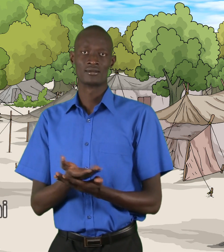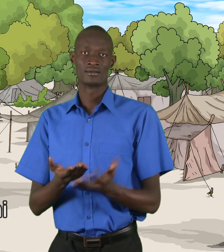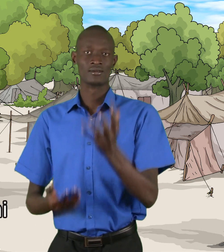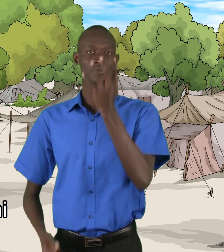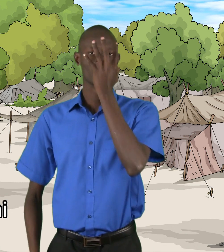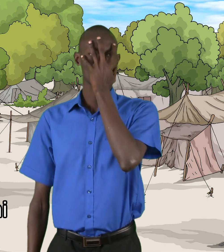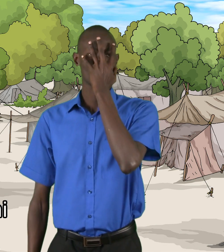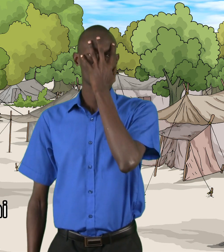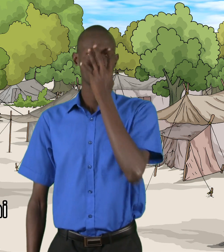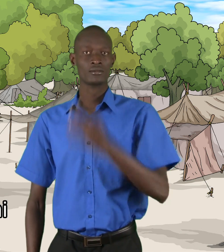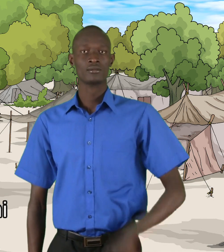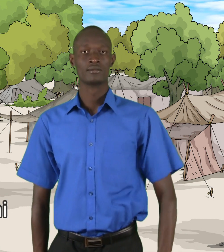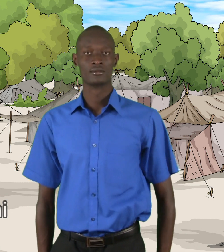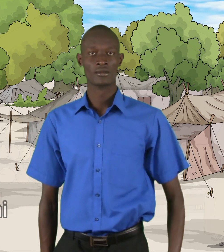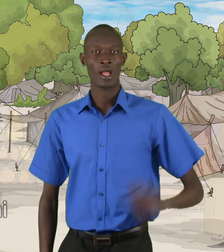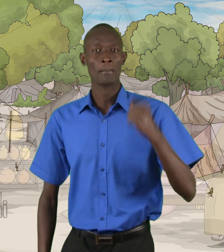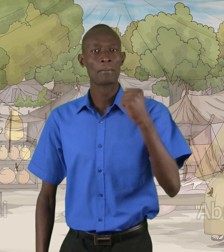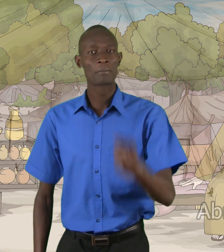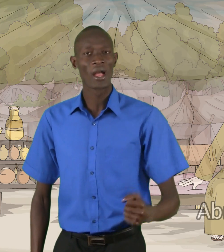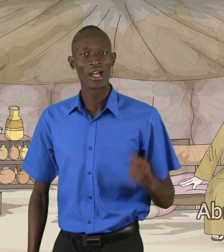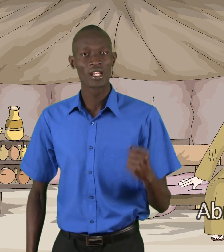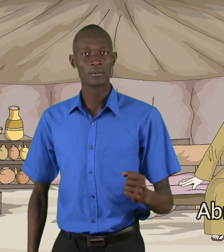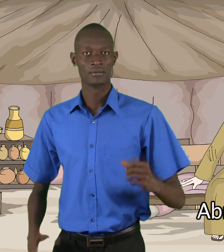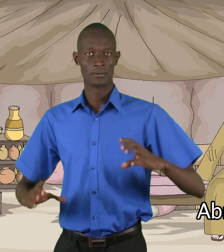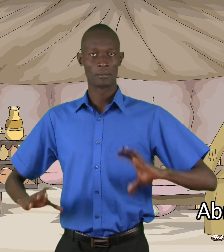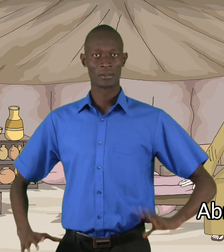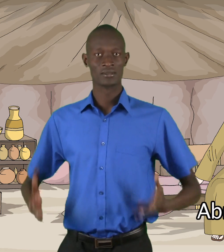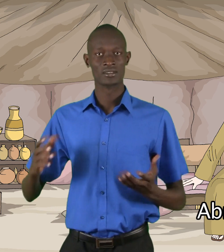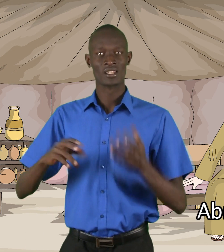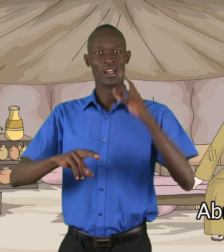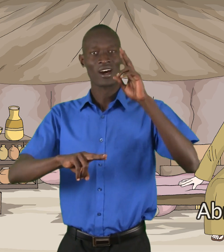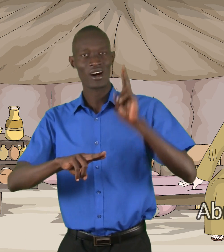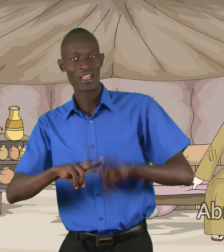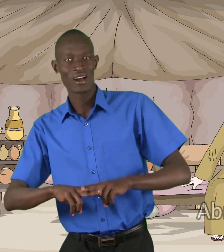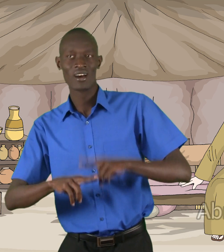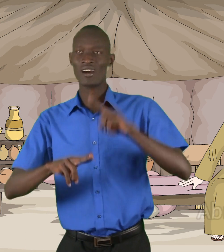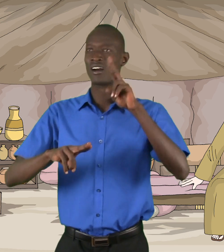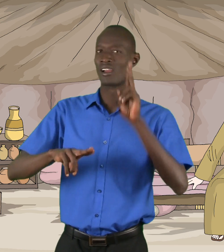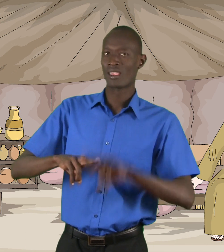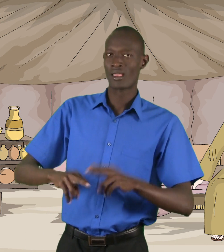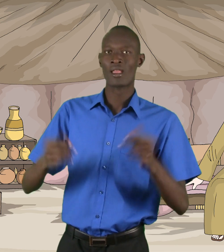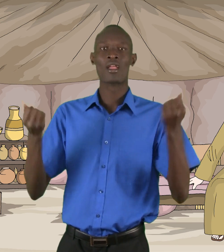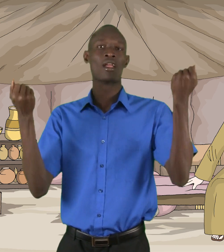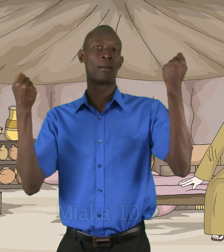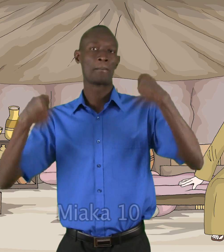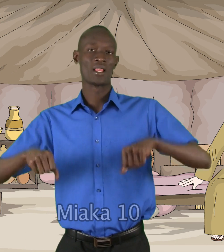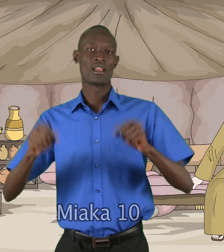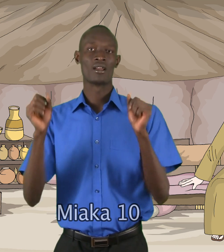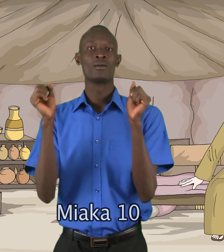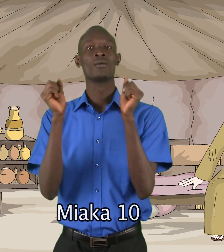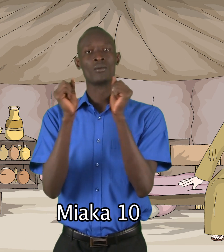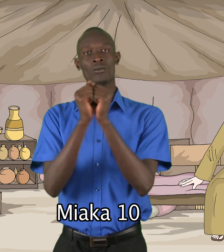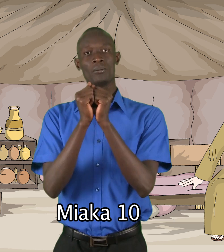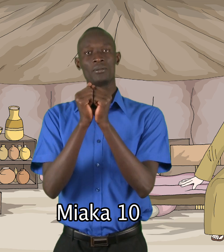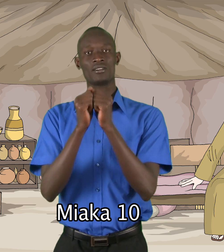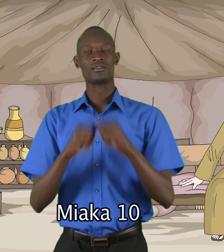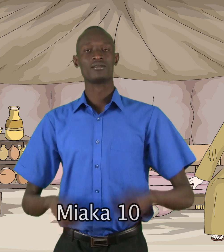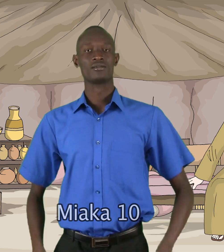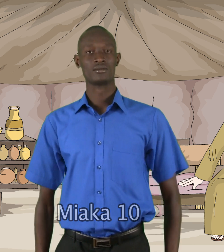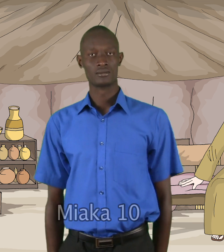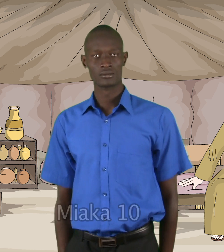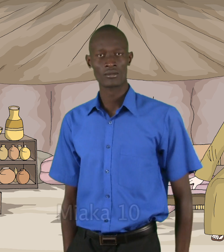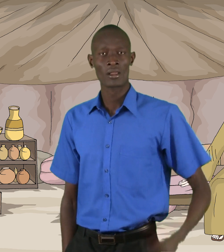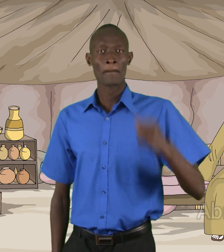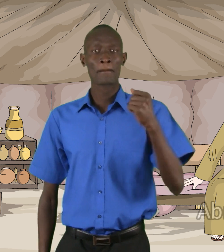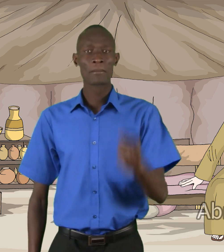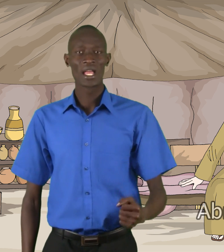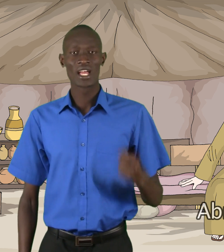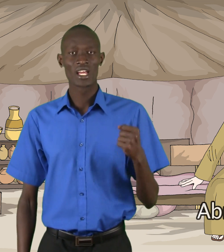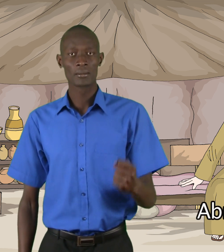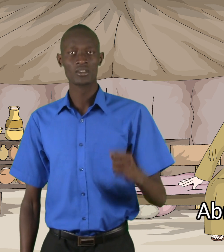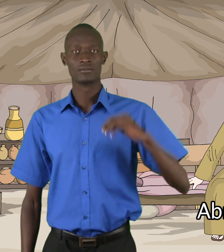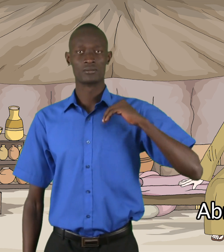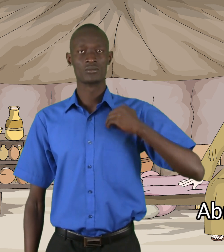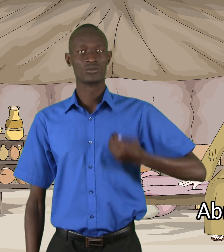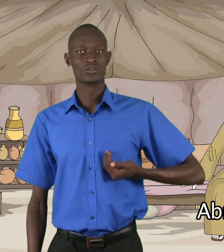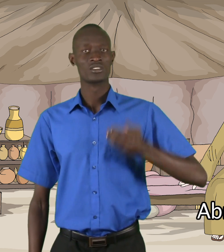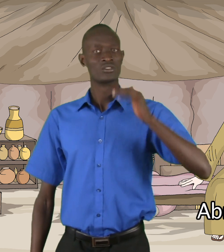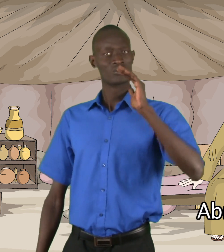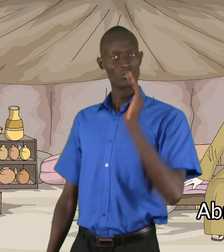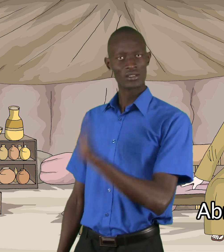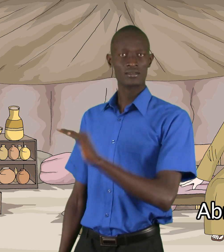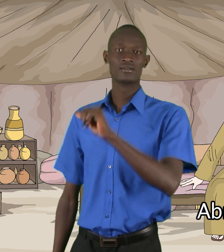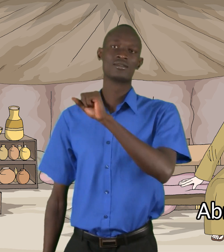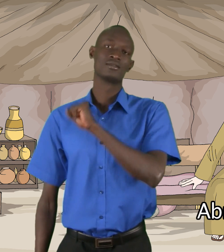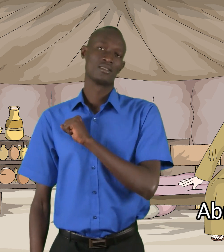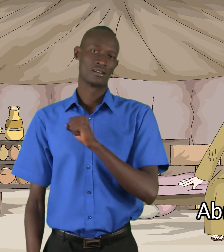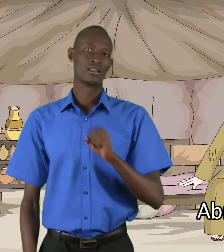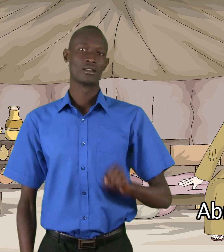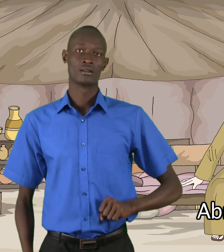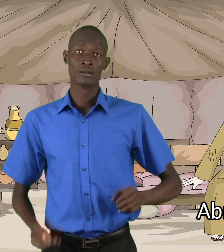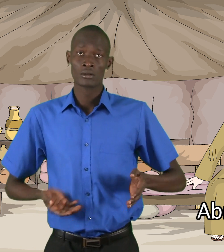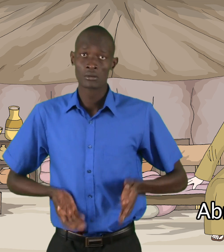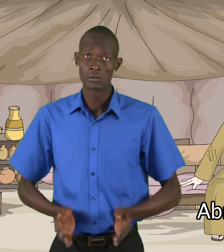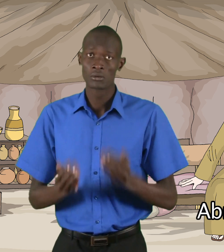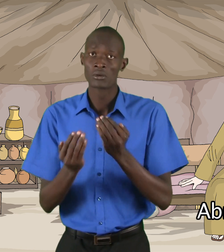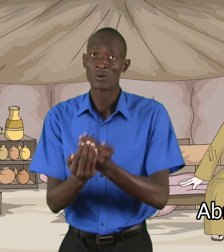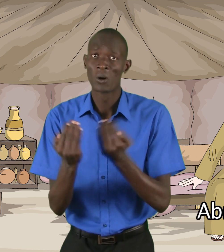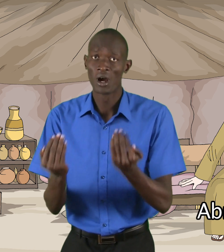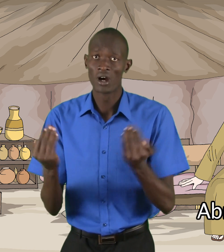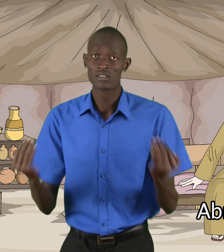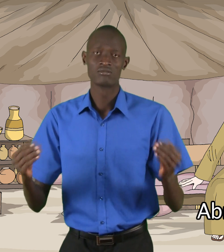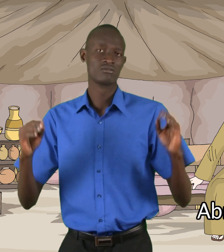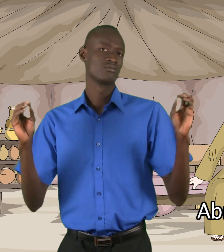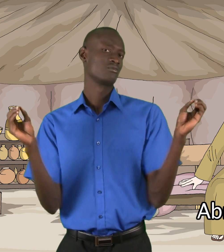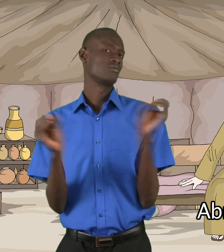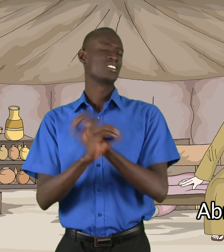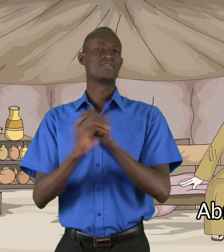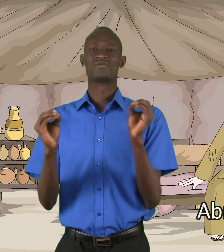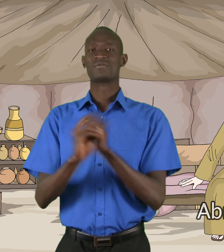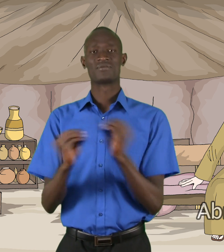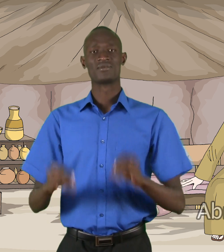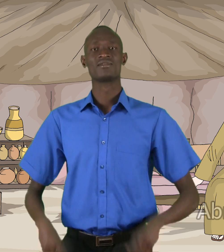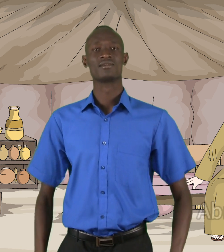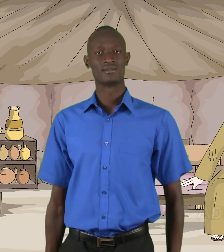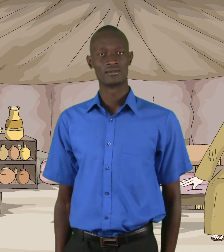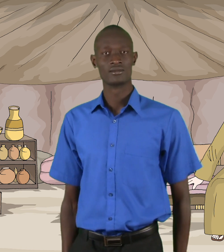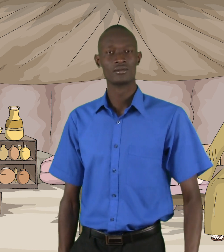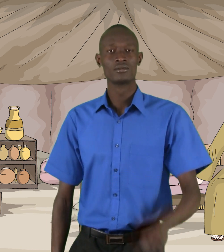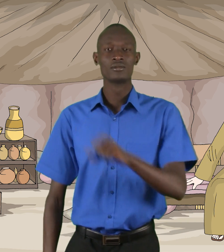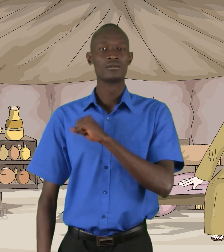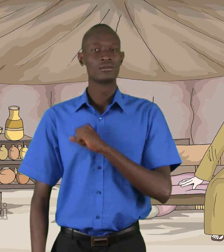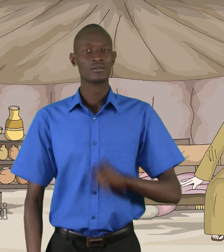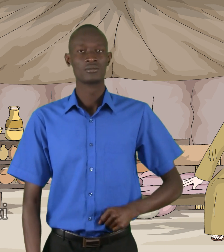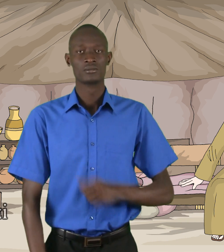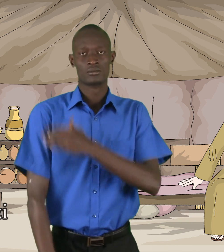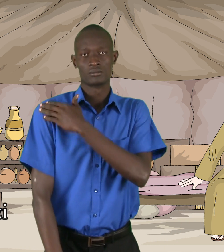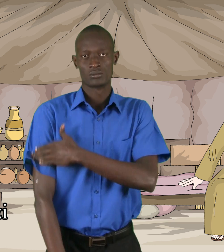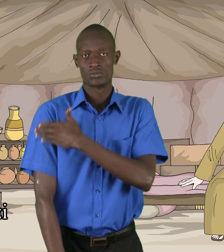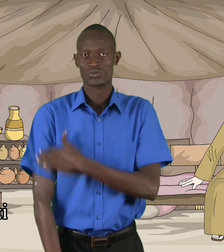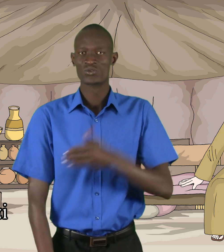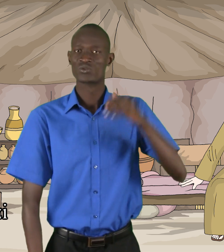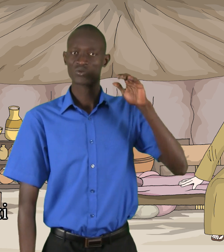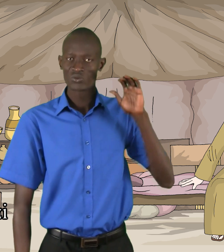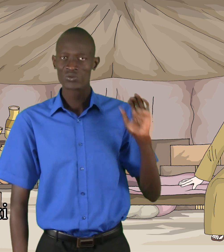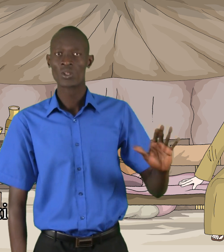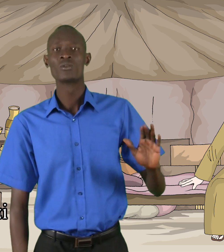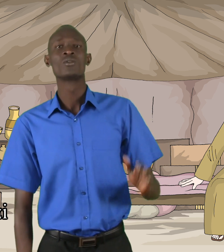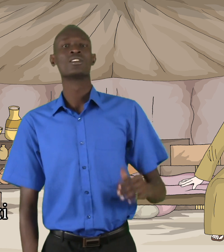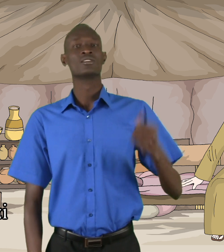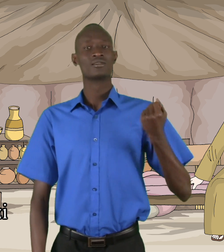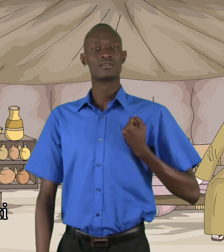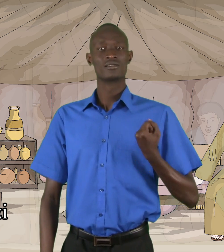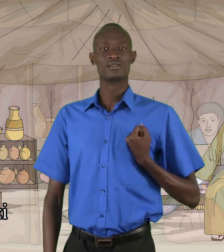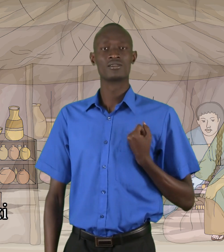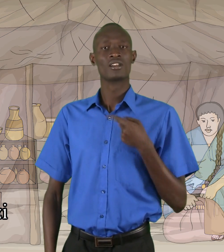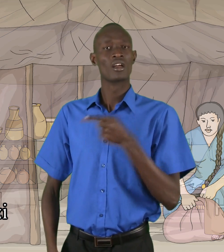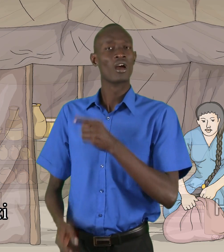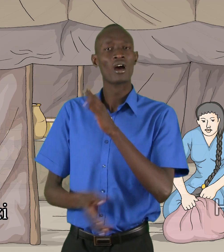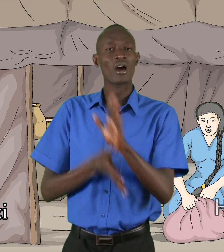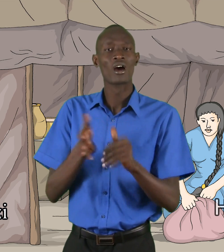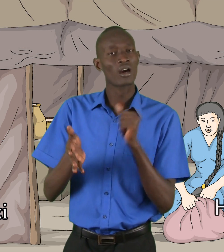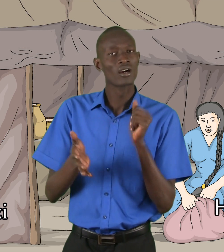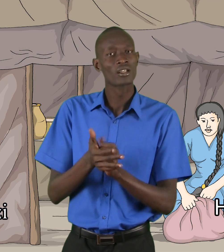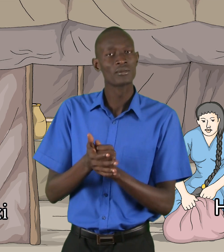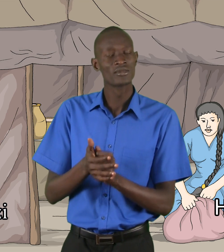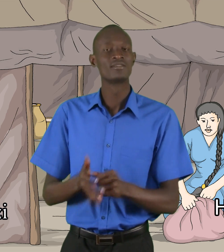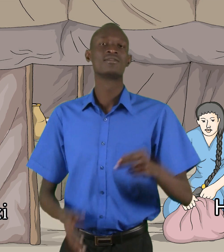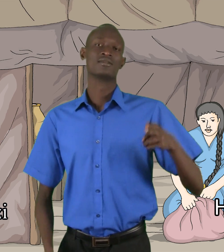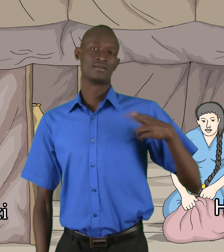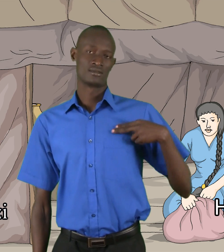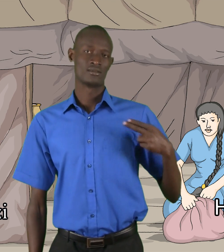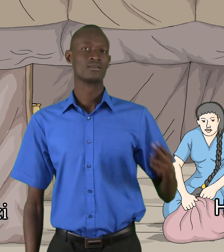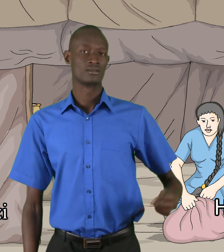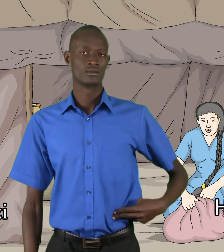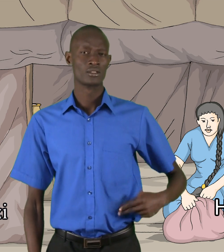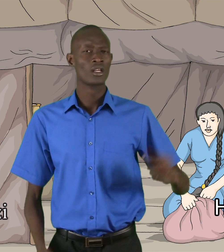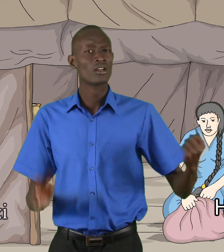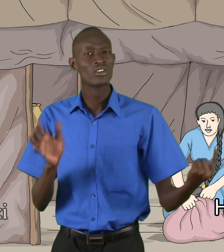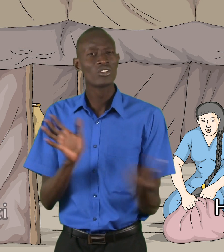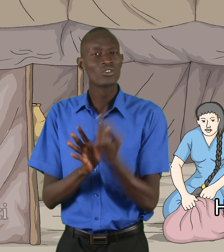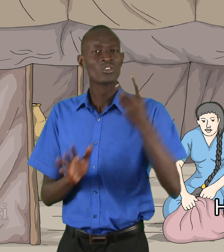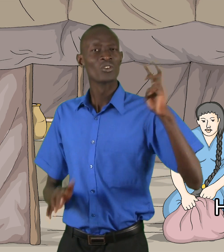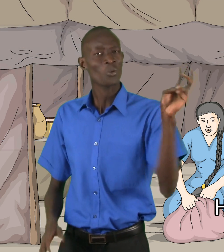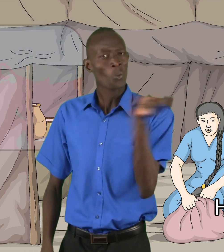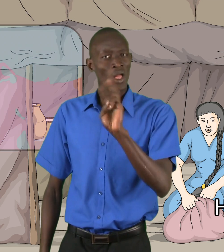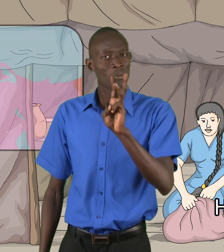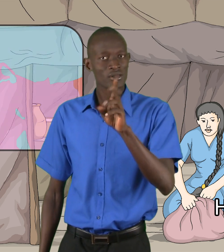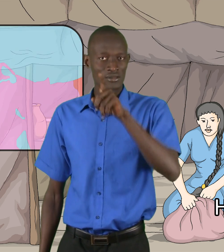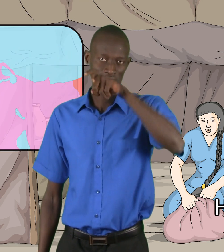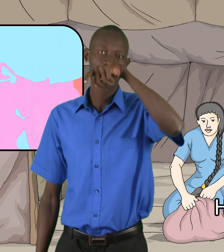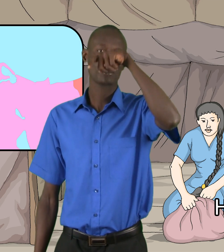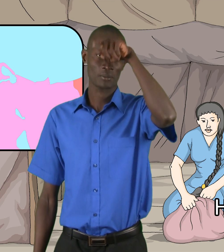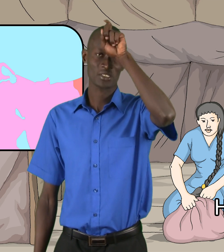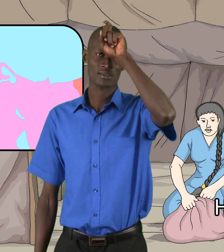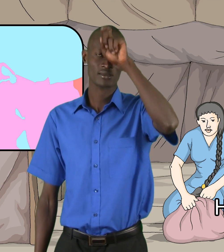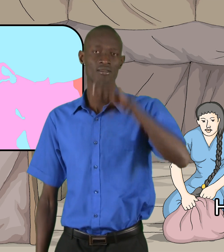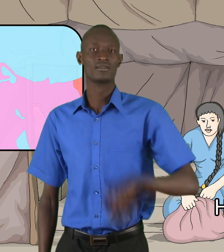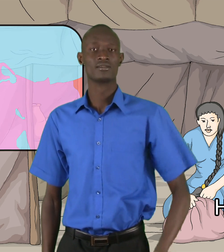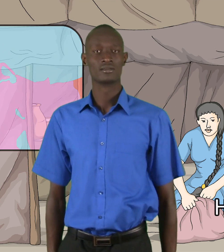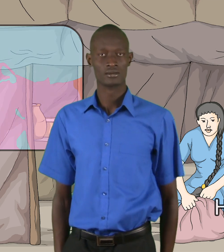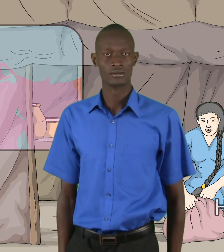Now Abram’s wife Sarai had borne him no children, but she had an Egyptian maidservant named Hagar.